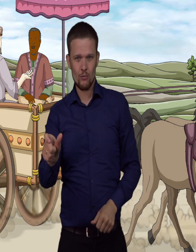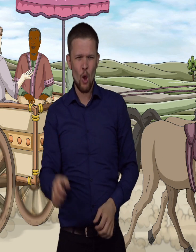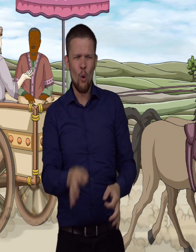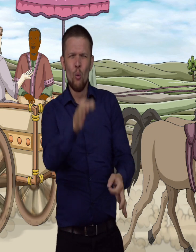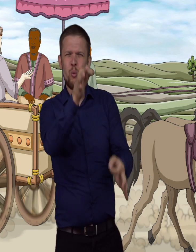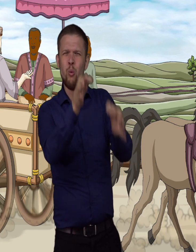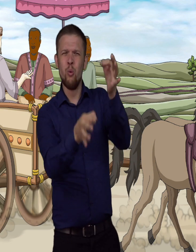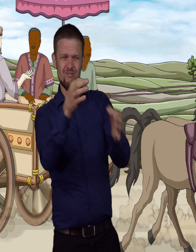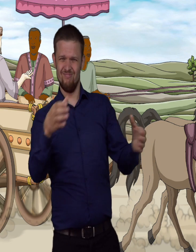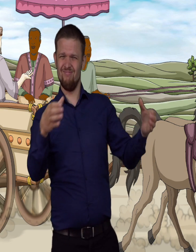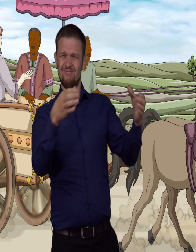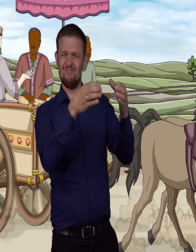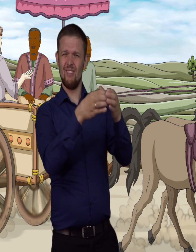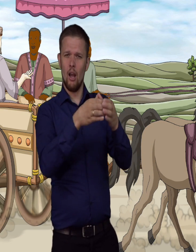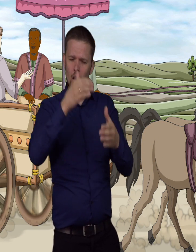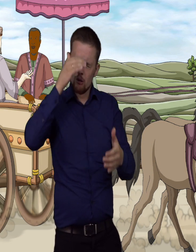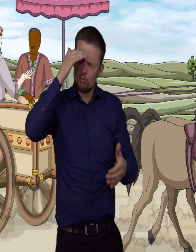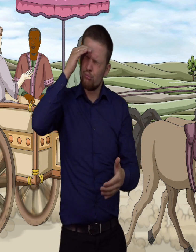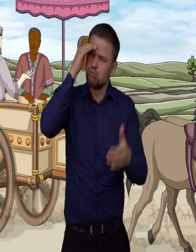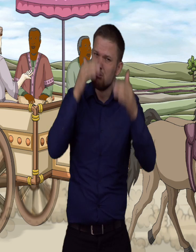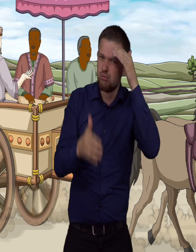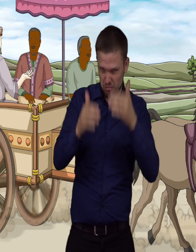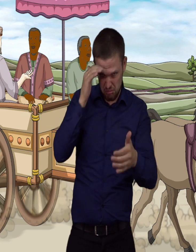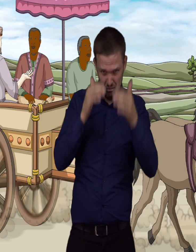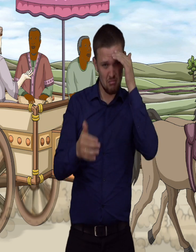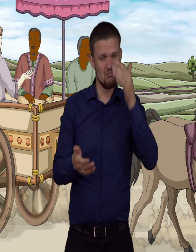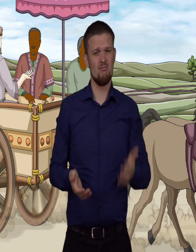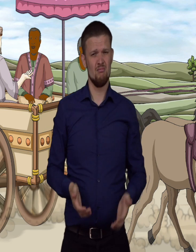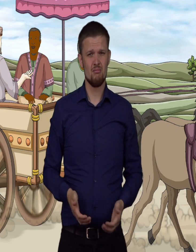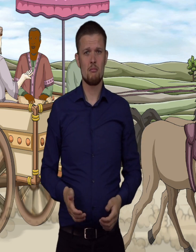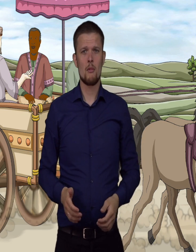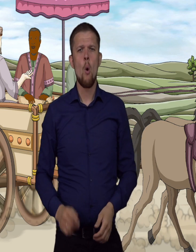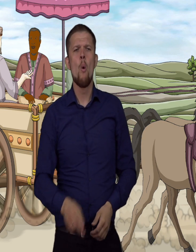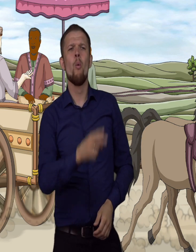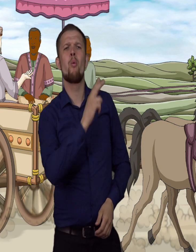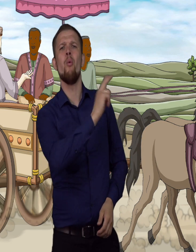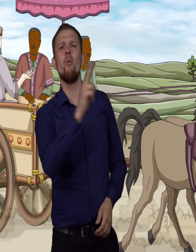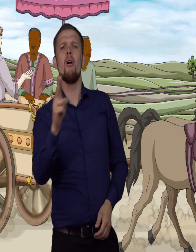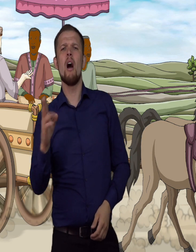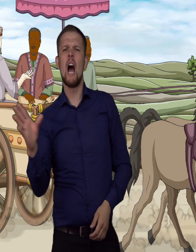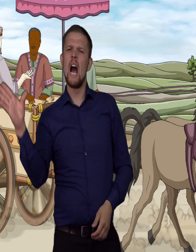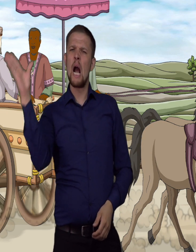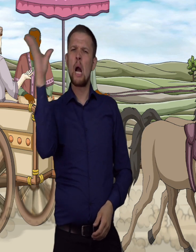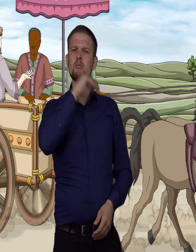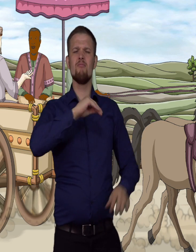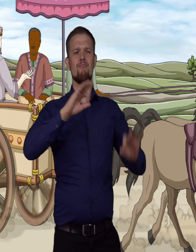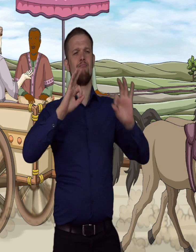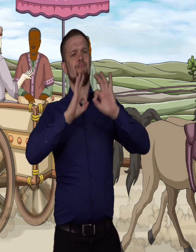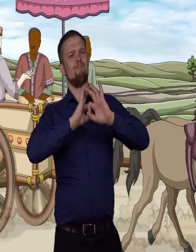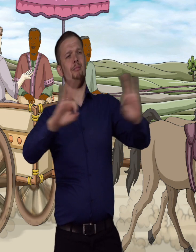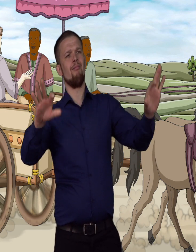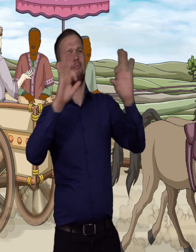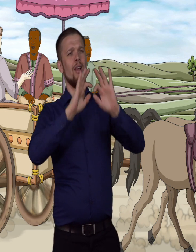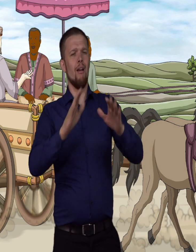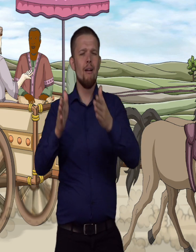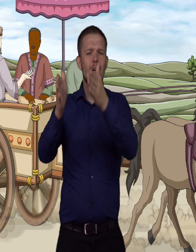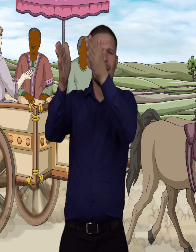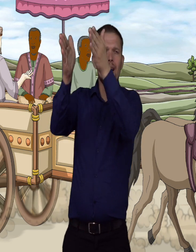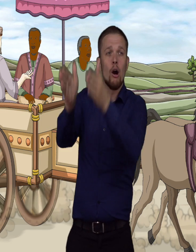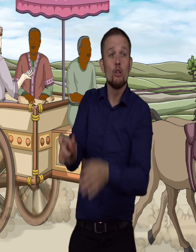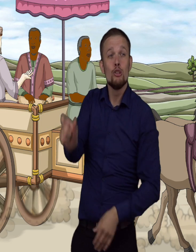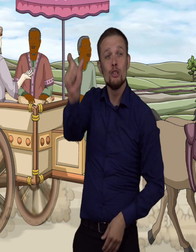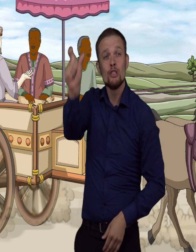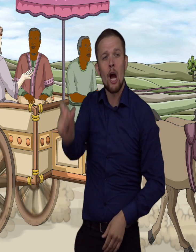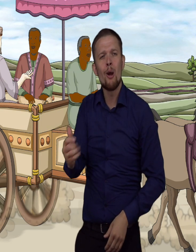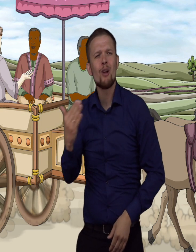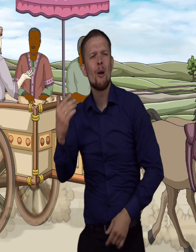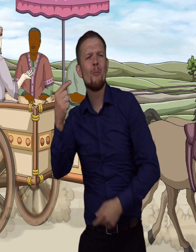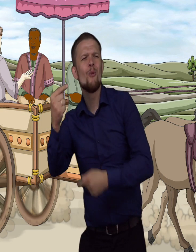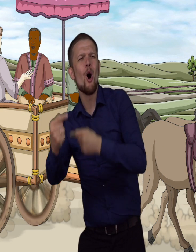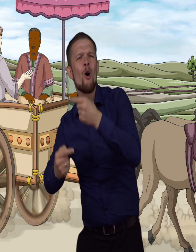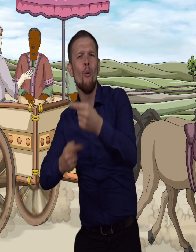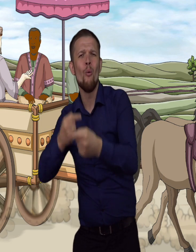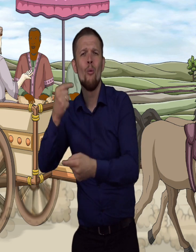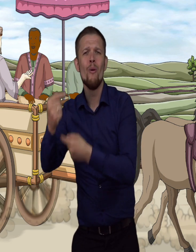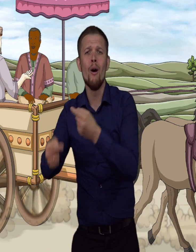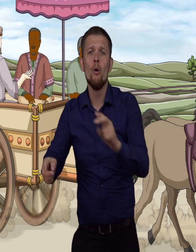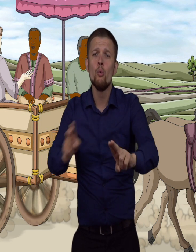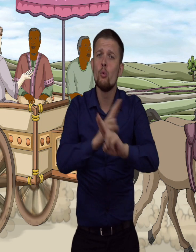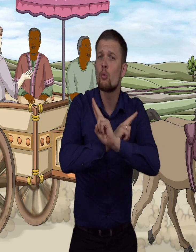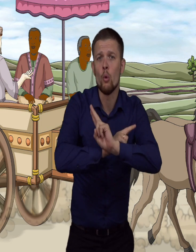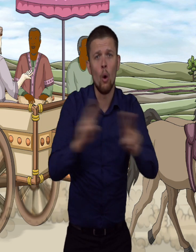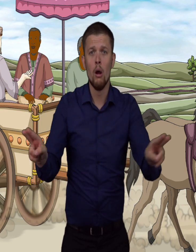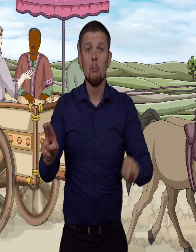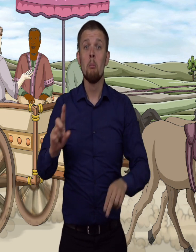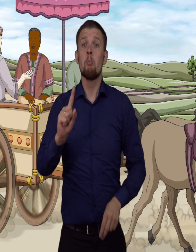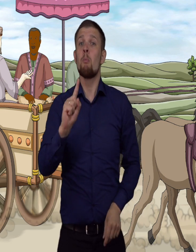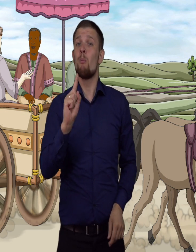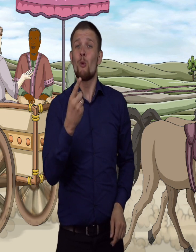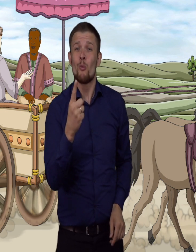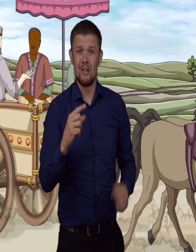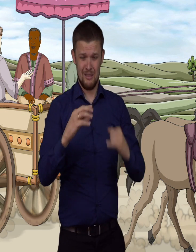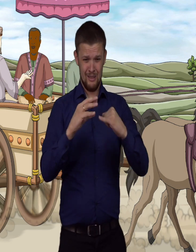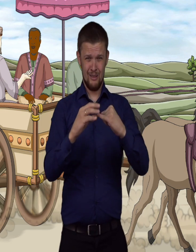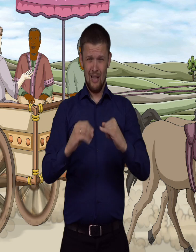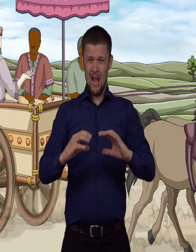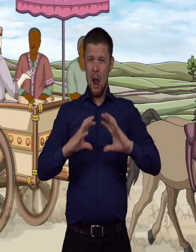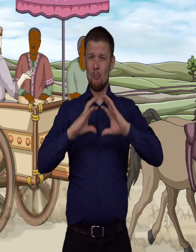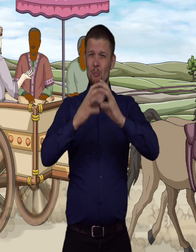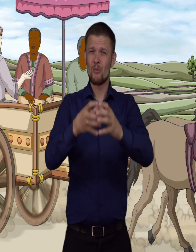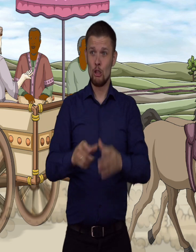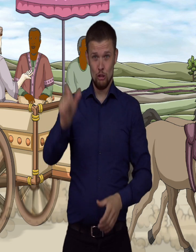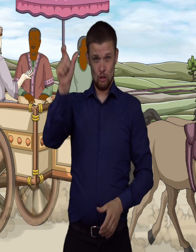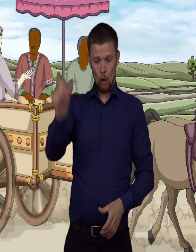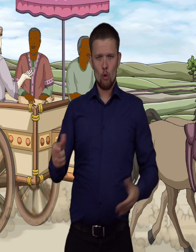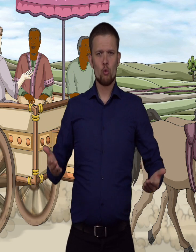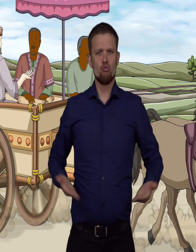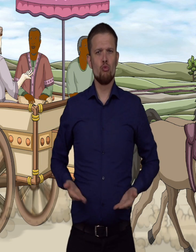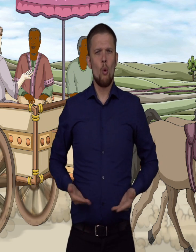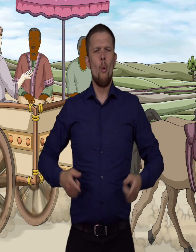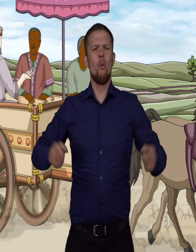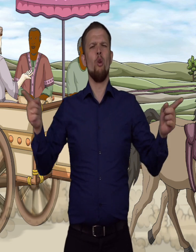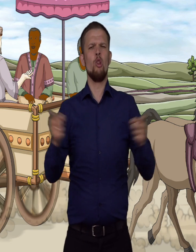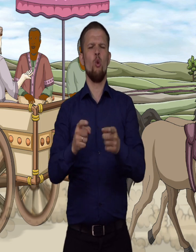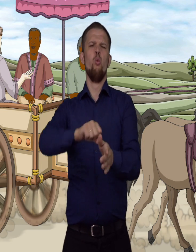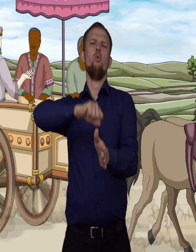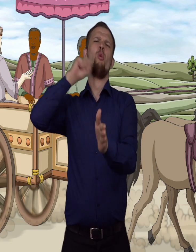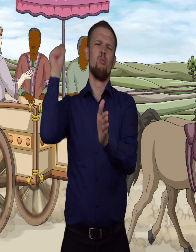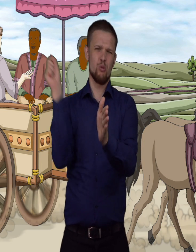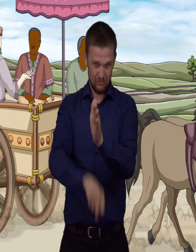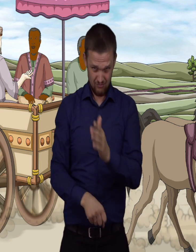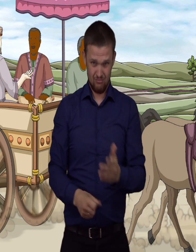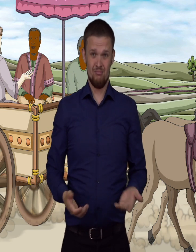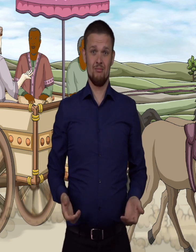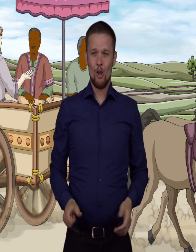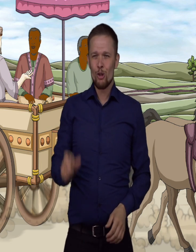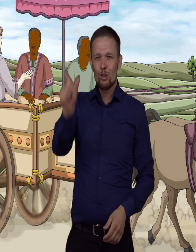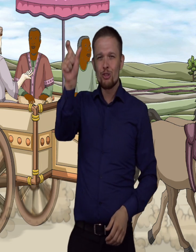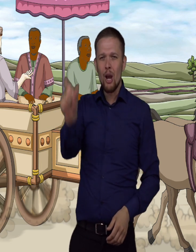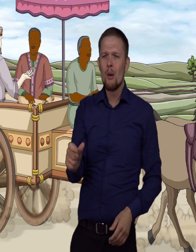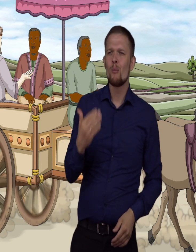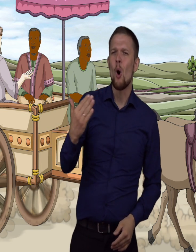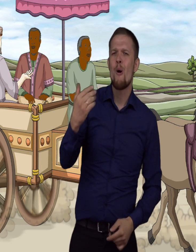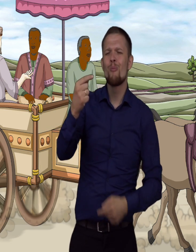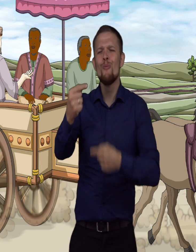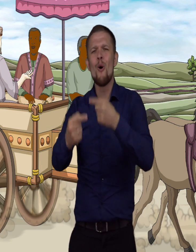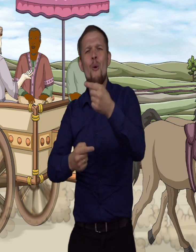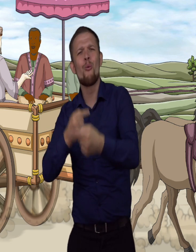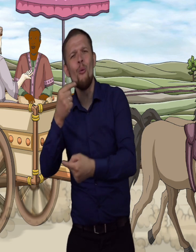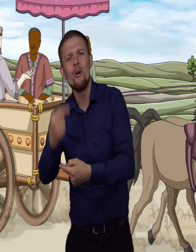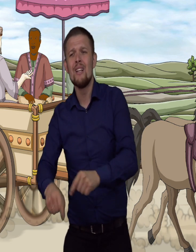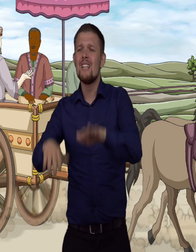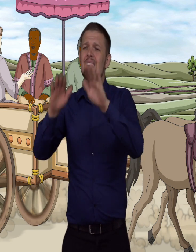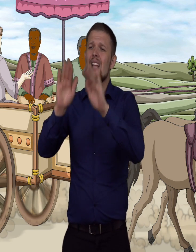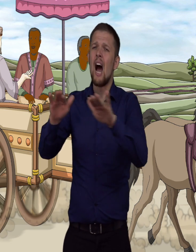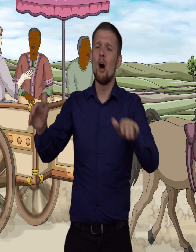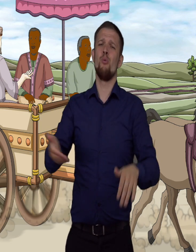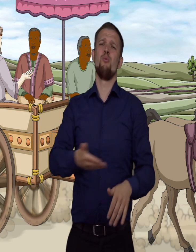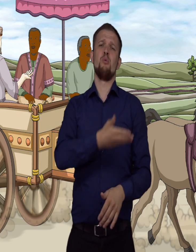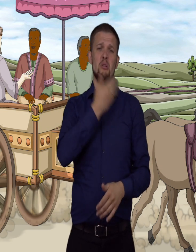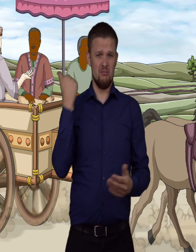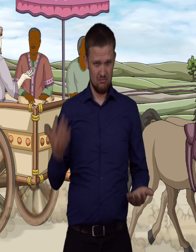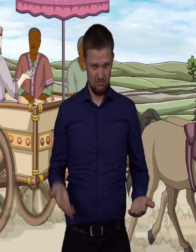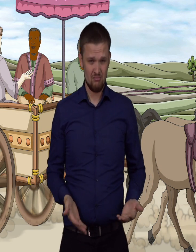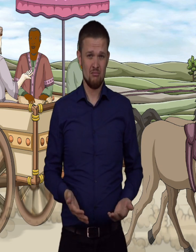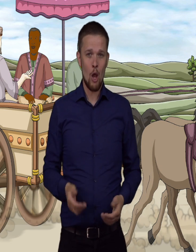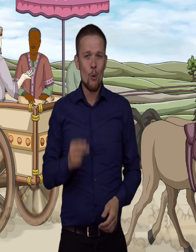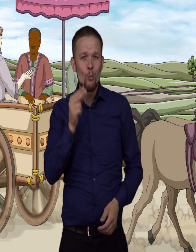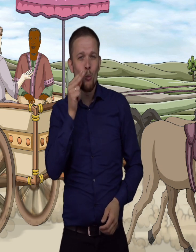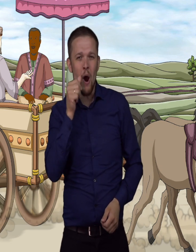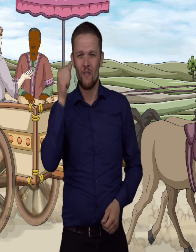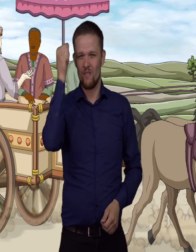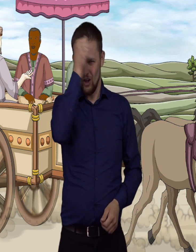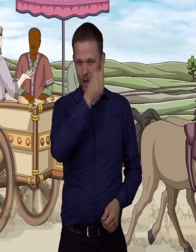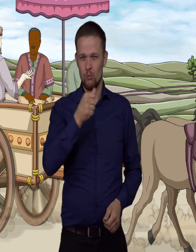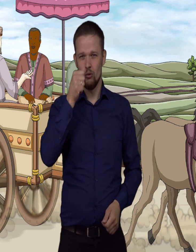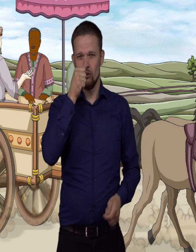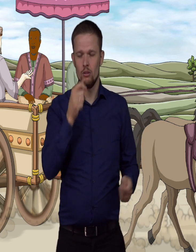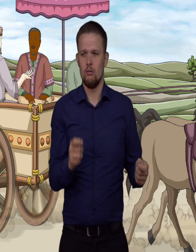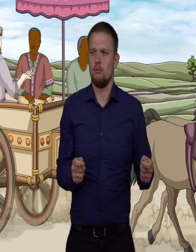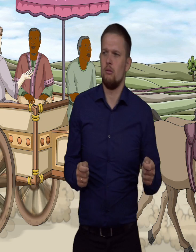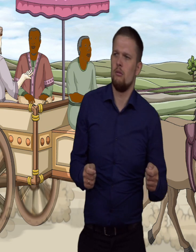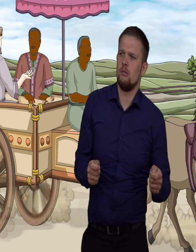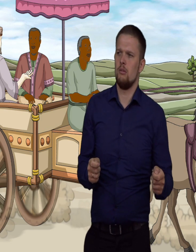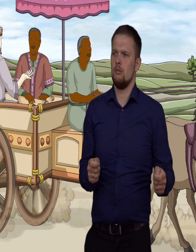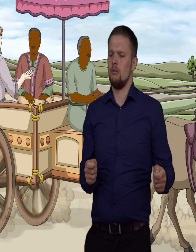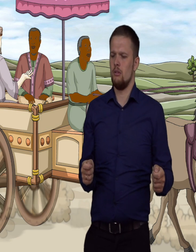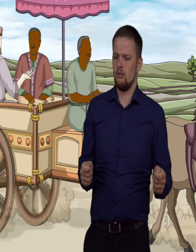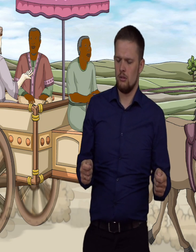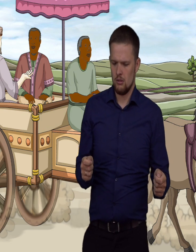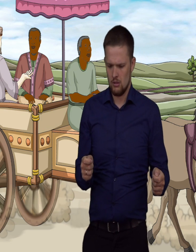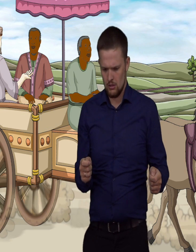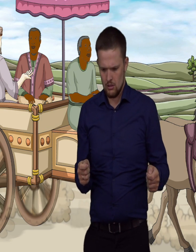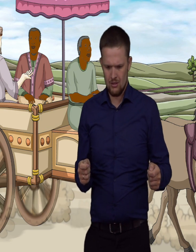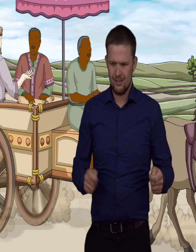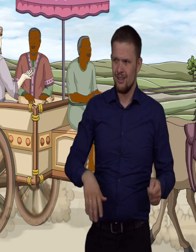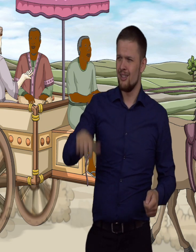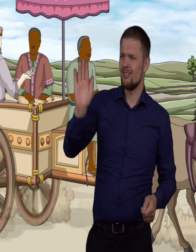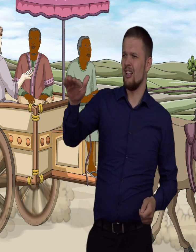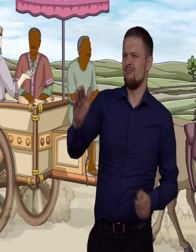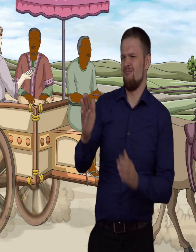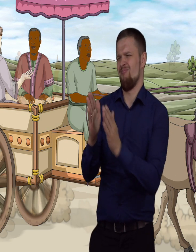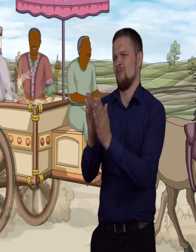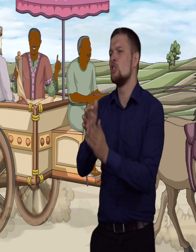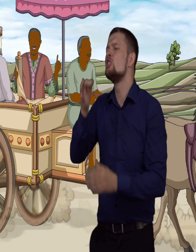In His humiliation He was deprived of justice. Who can recount His descendants? For His life was removed from the earth.”